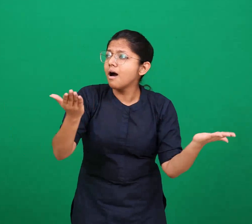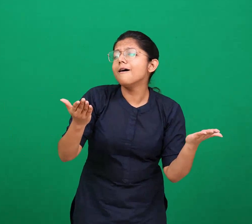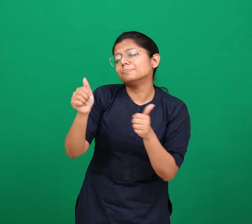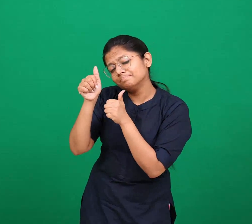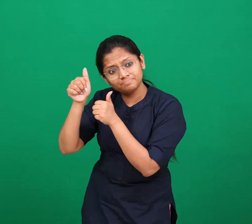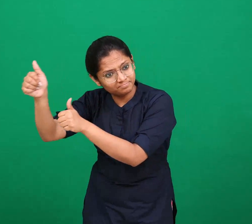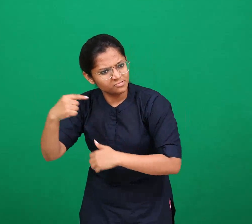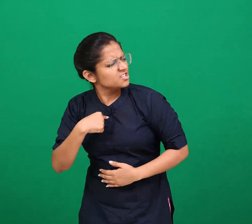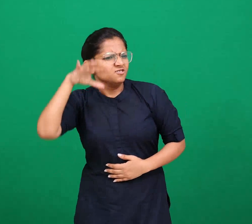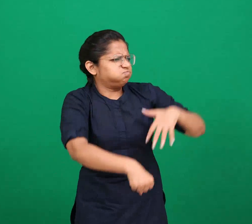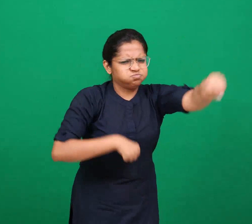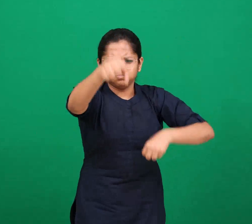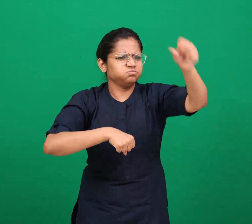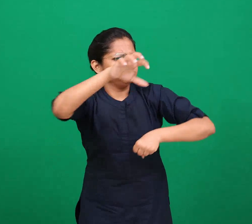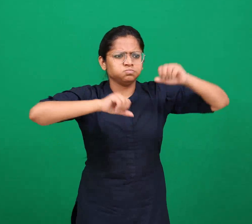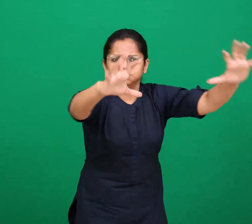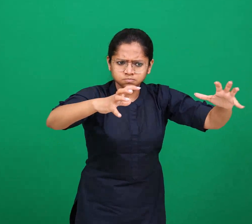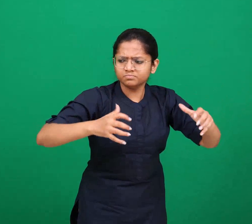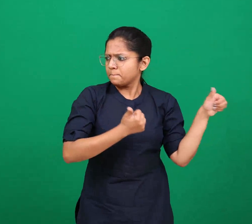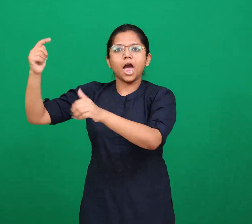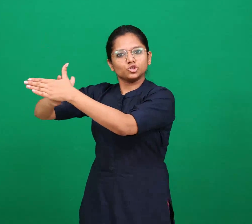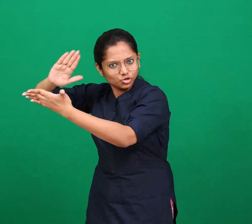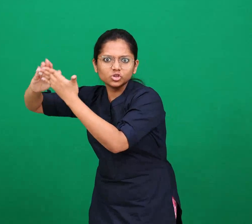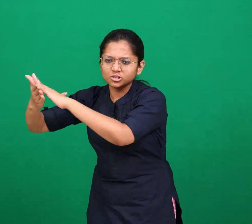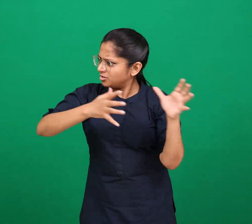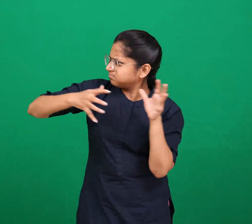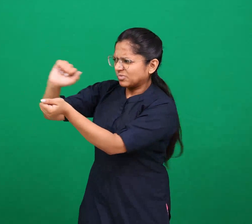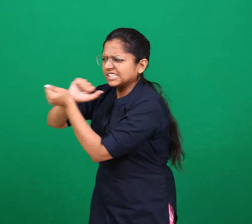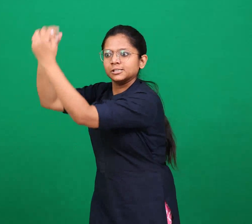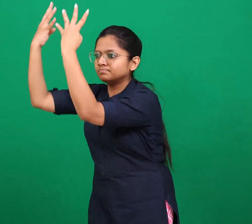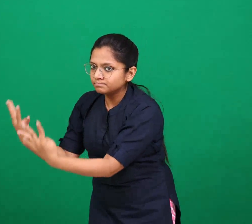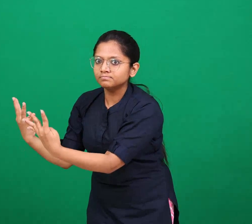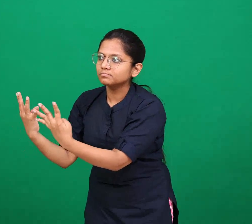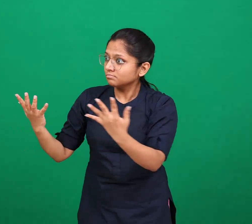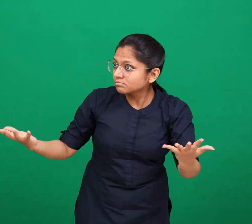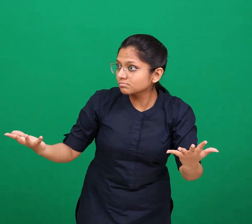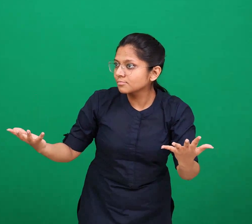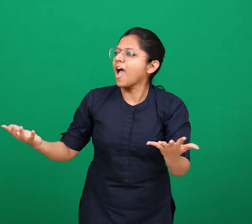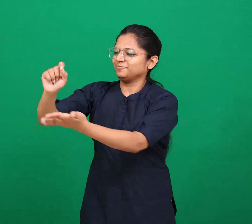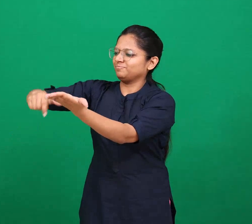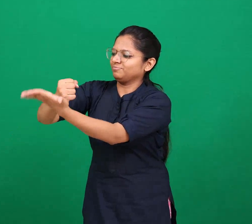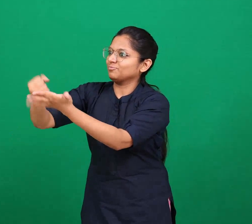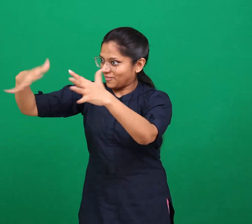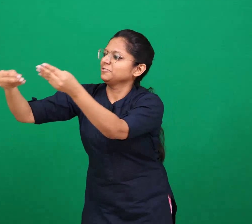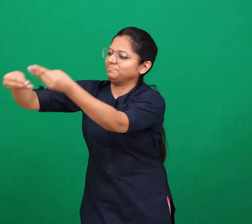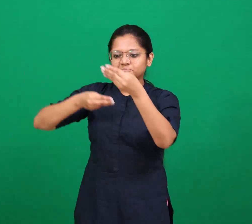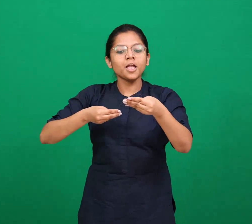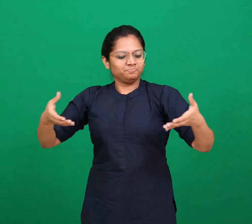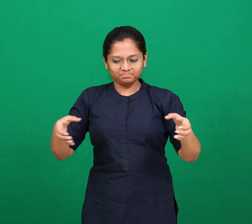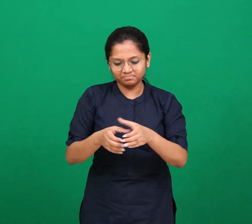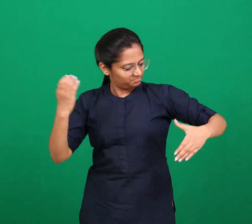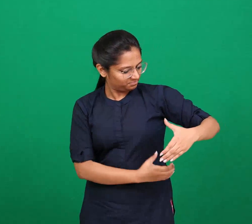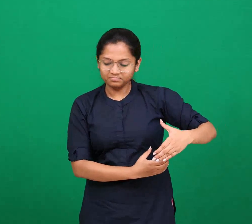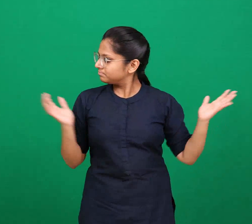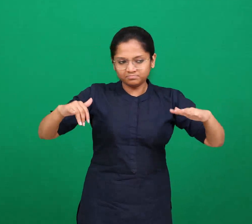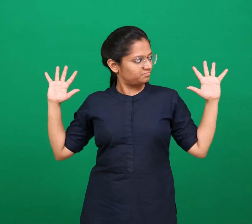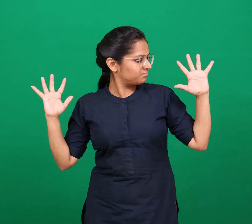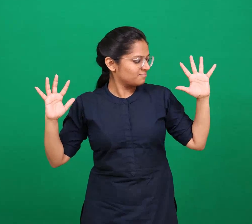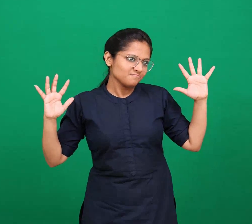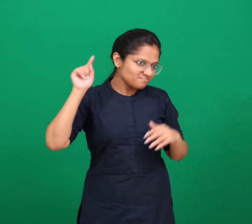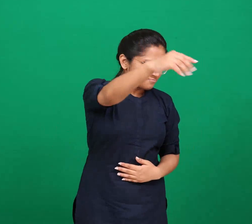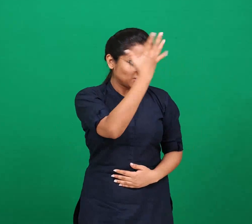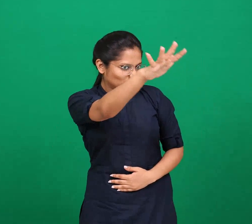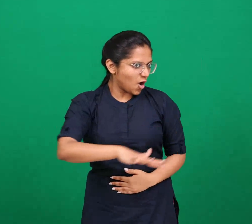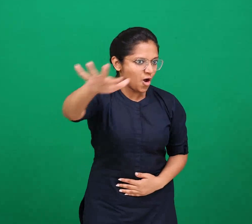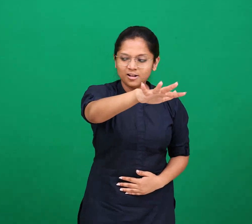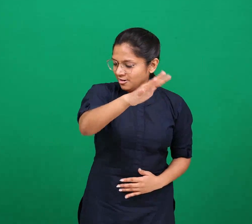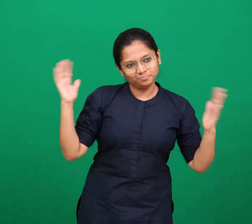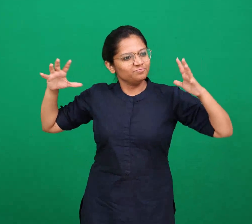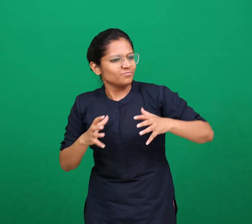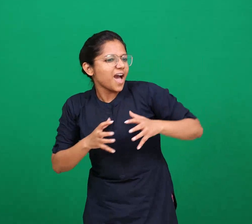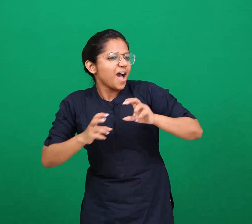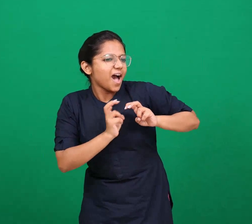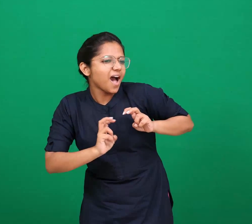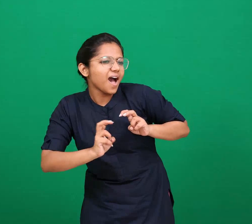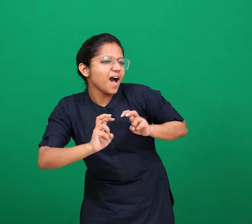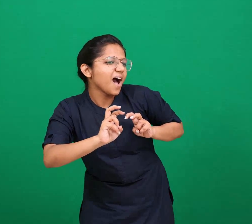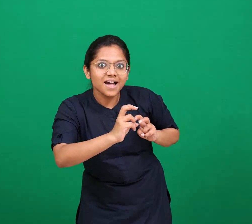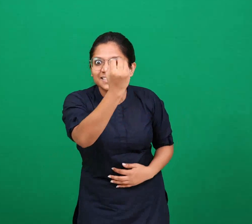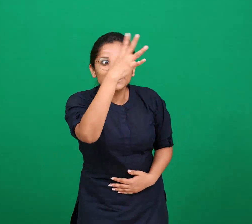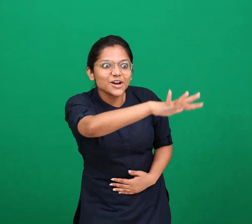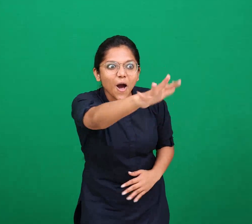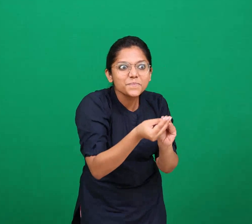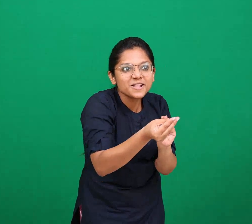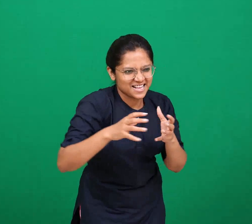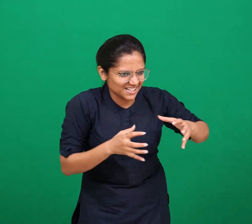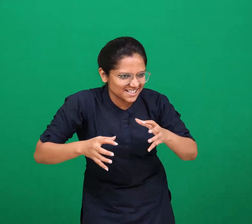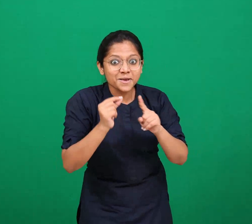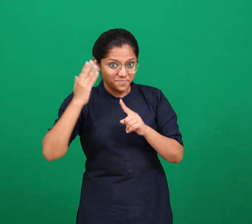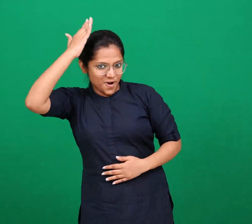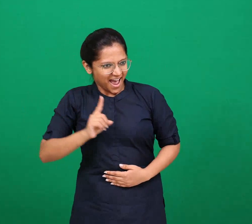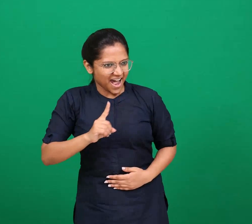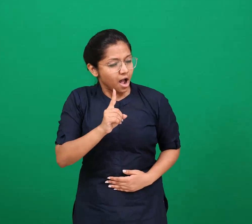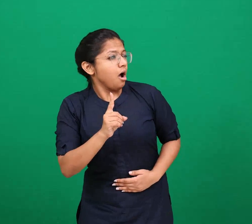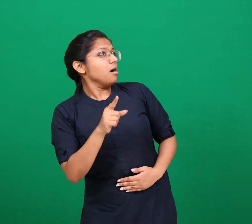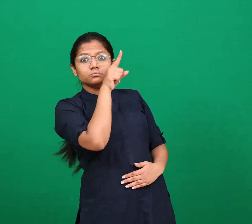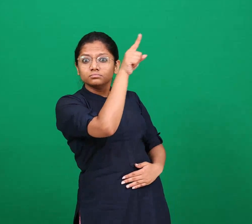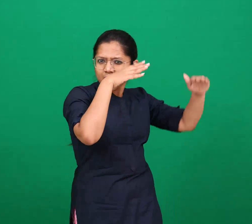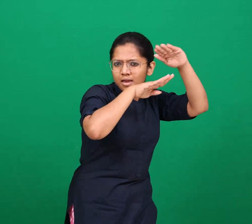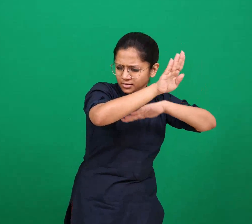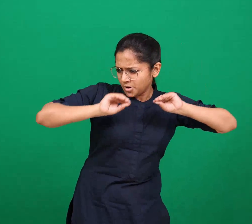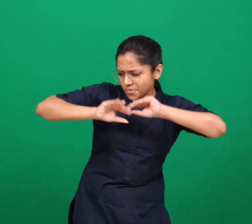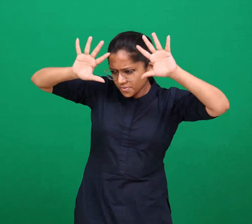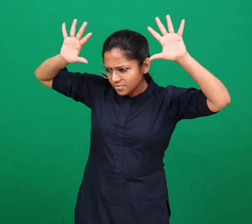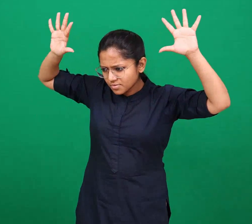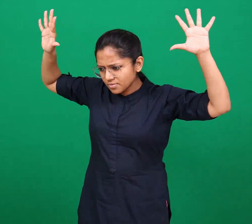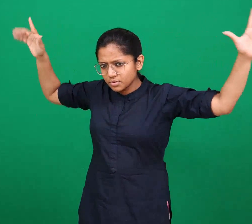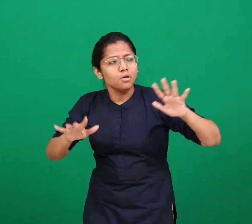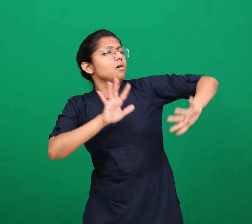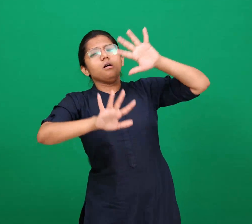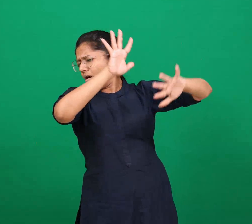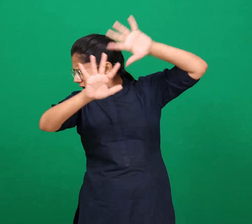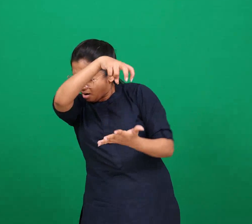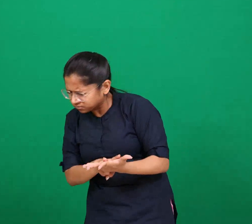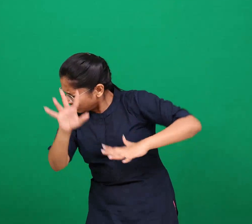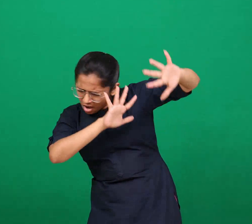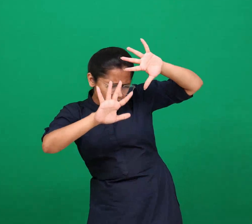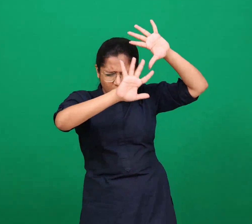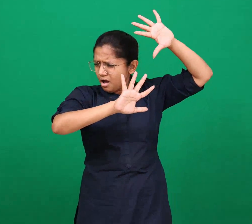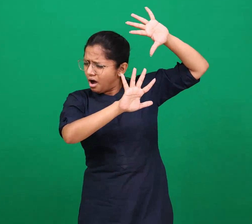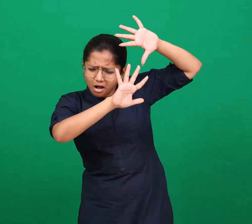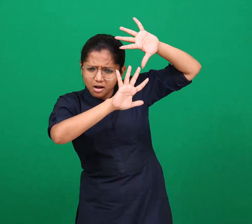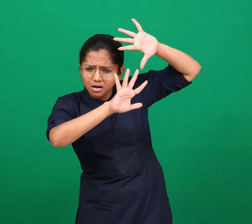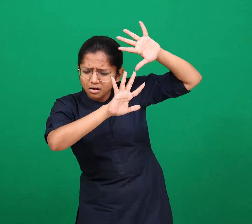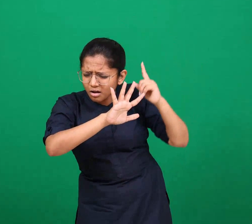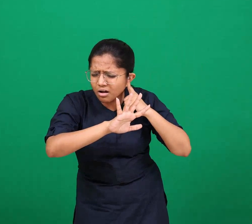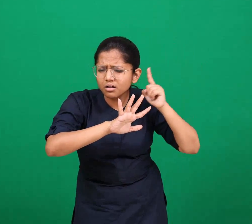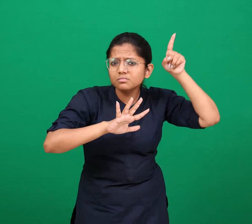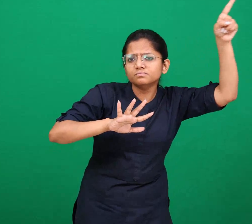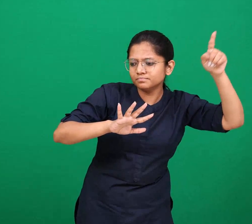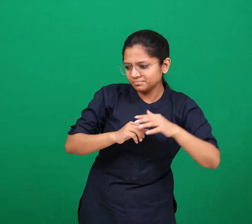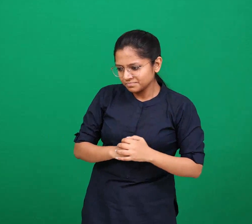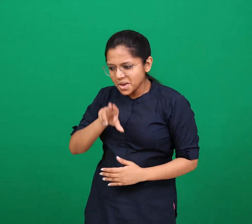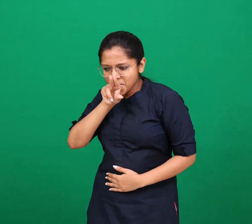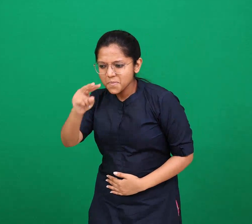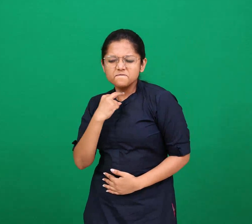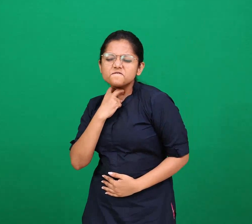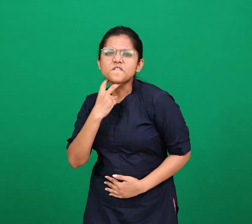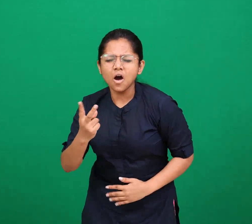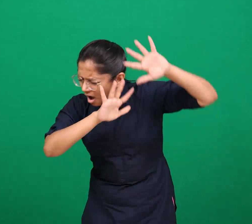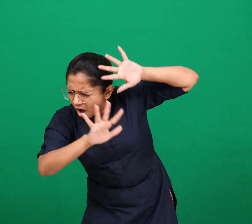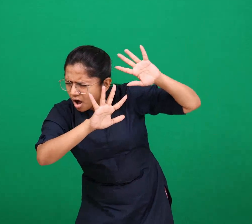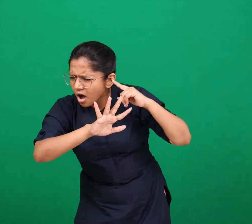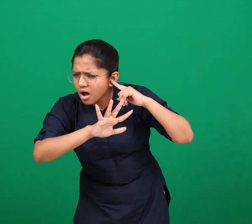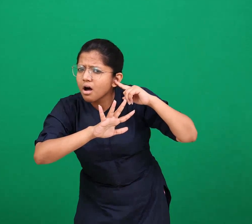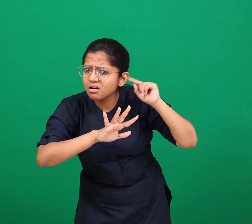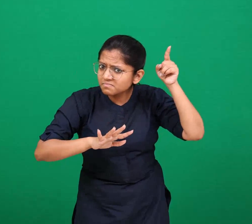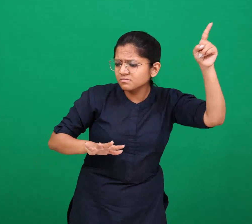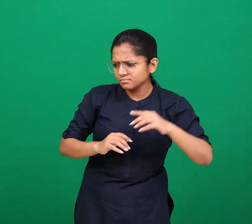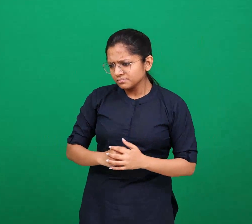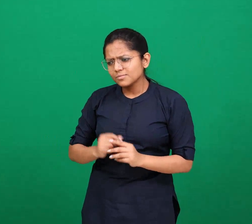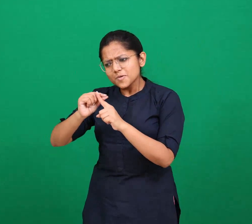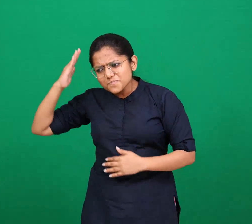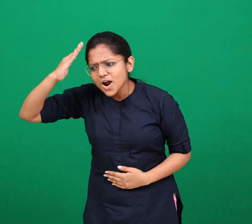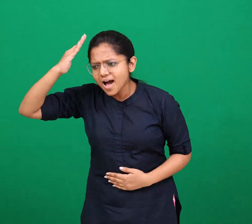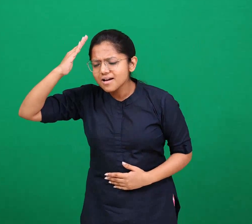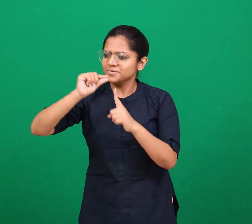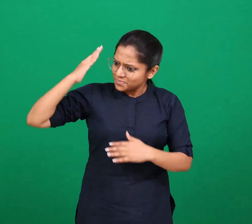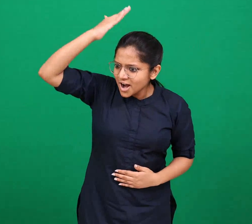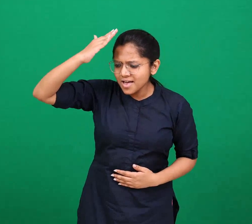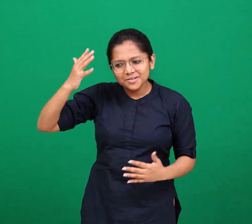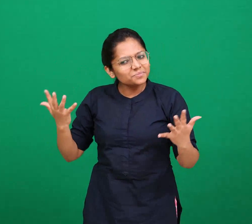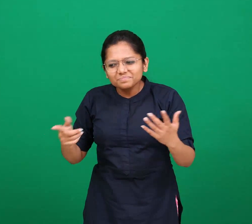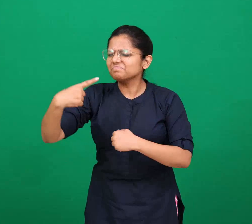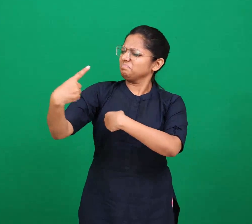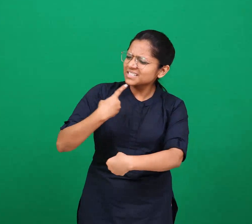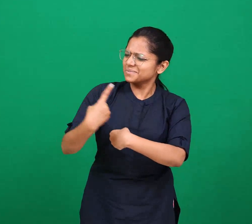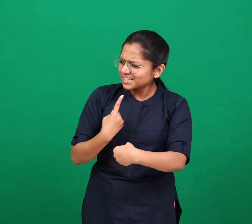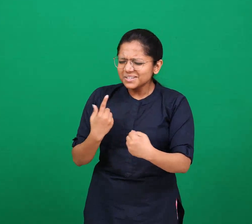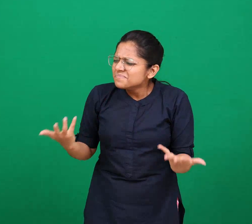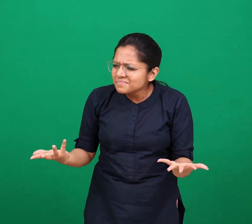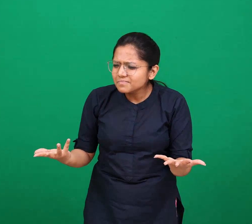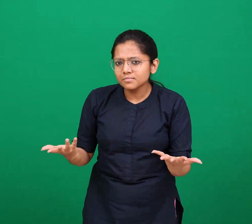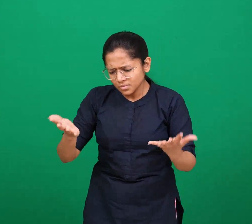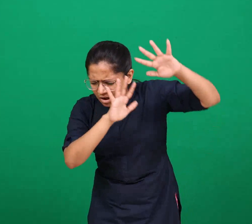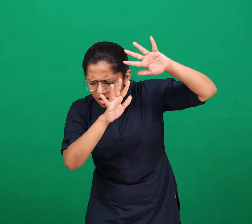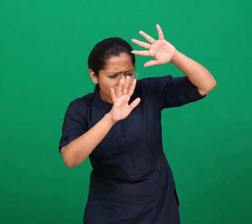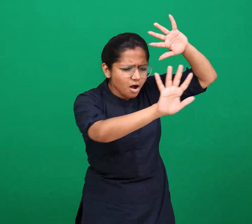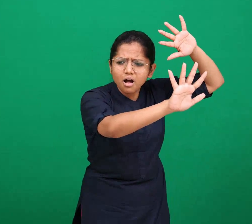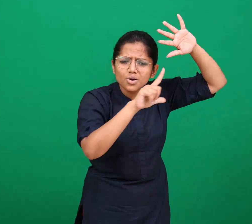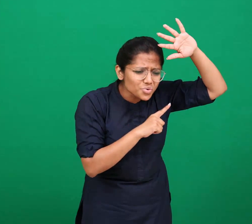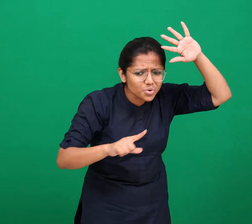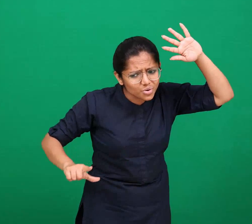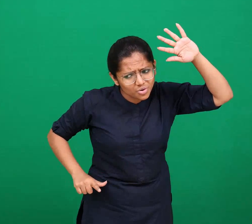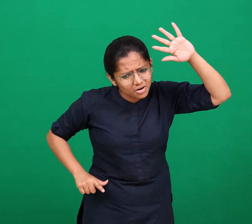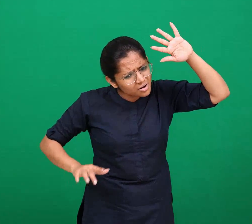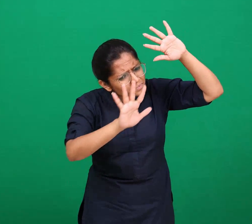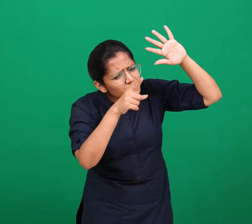As Saul drew near to Damascus on his journey, suddenly a light from heaven flashed around him. He fell to the ground and heard a voice say to him, "Saul, Saul, why do you persecute Me?" "Who are You, Lord?" Saul asked.